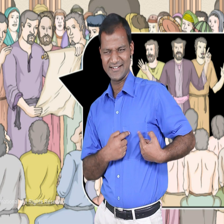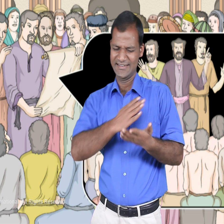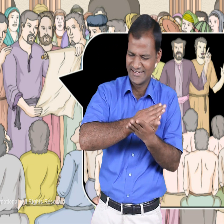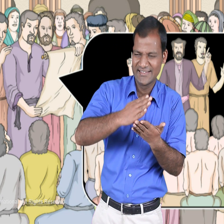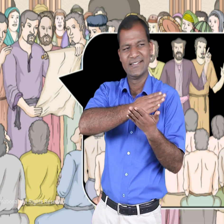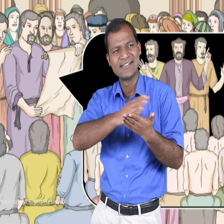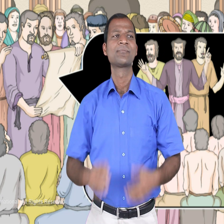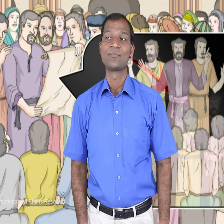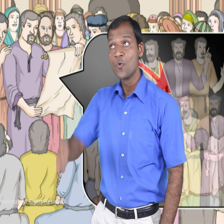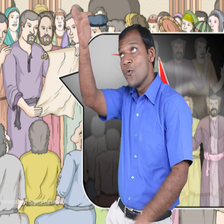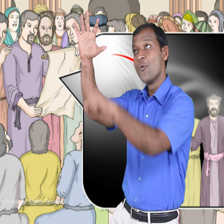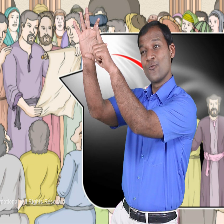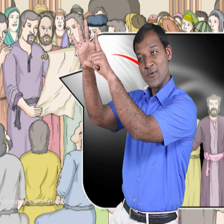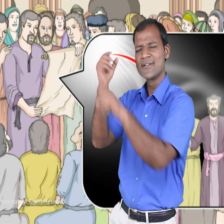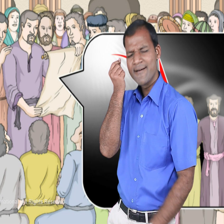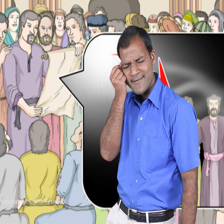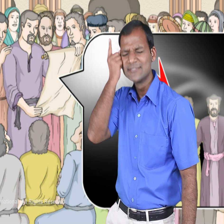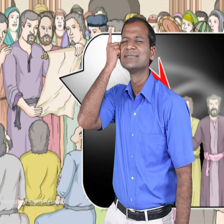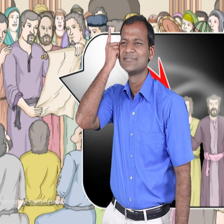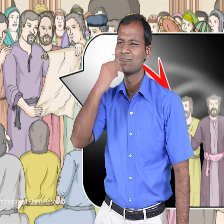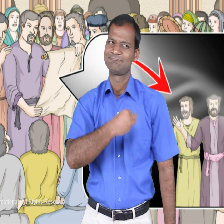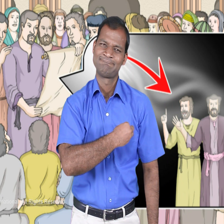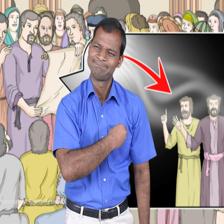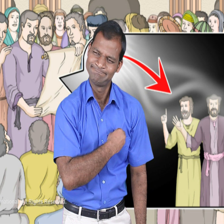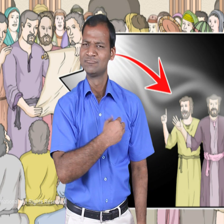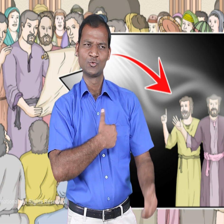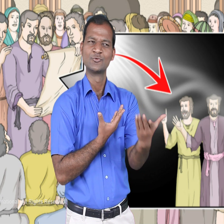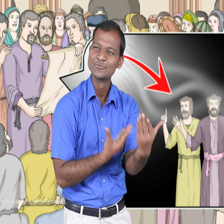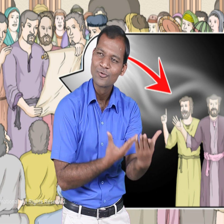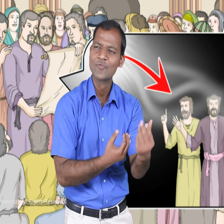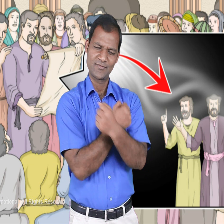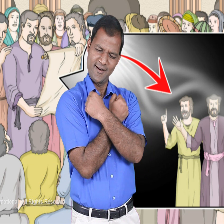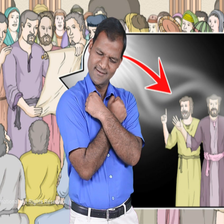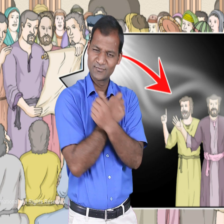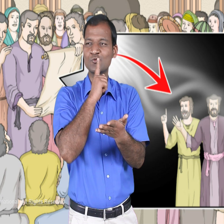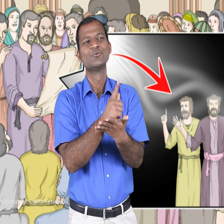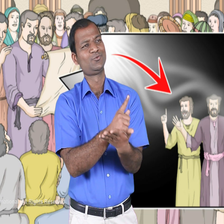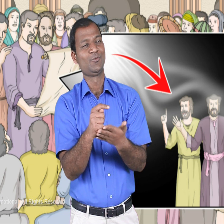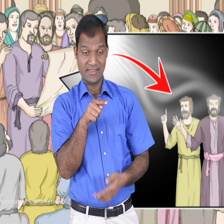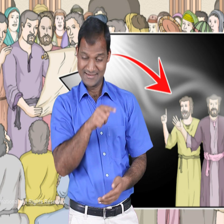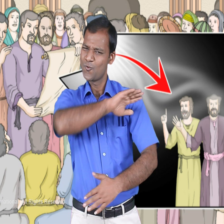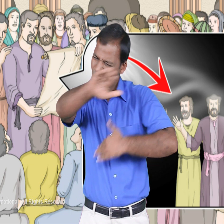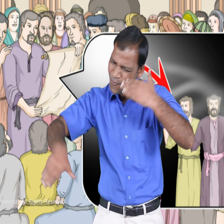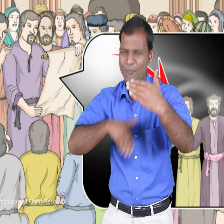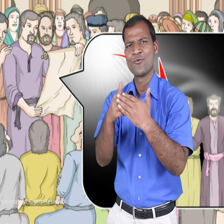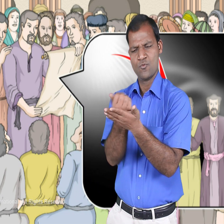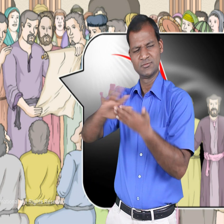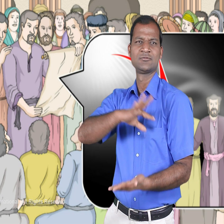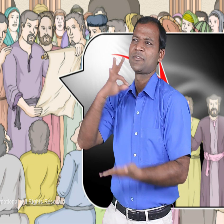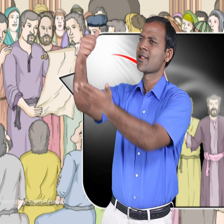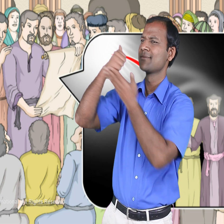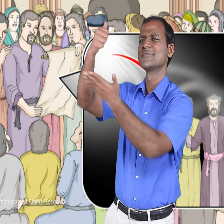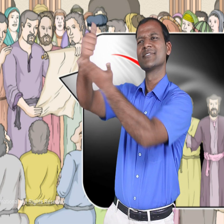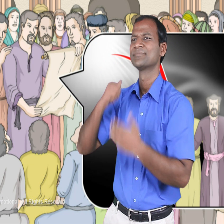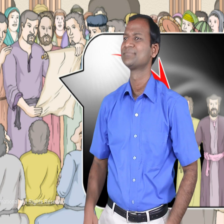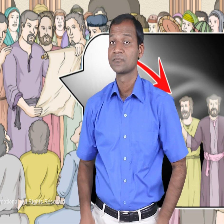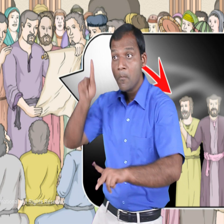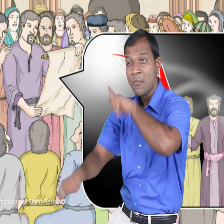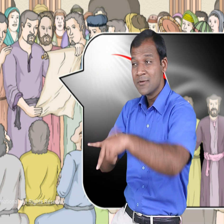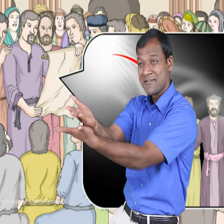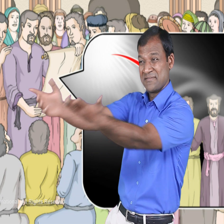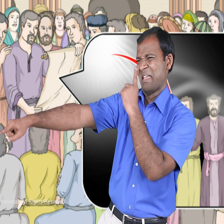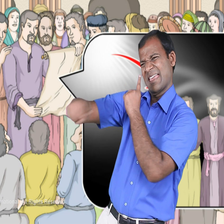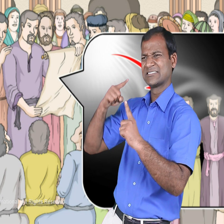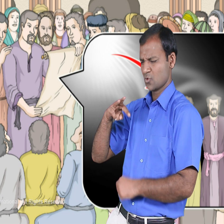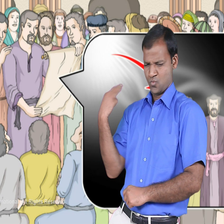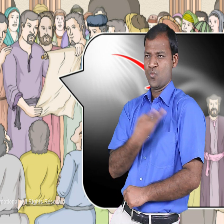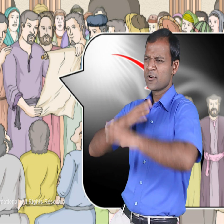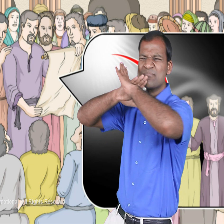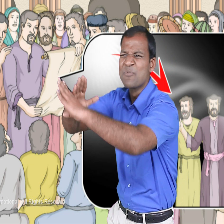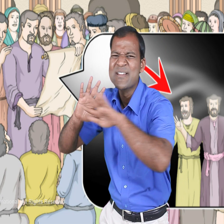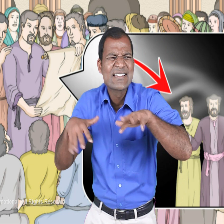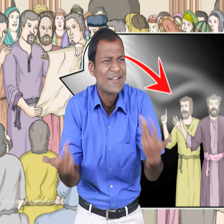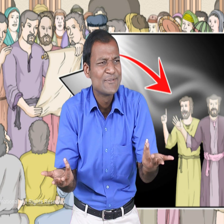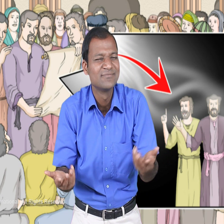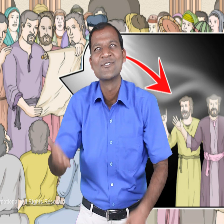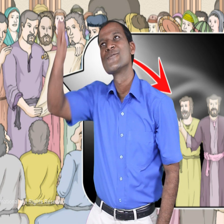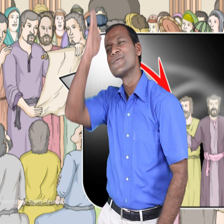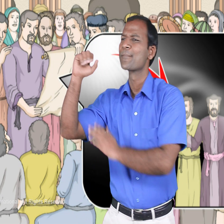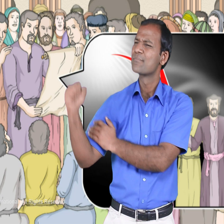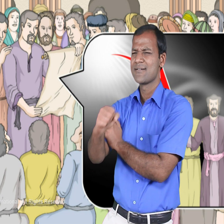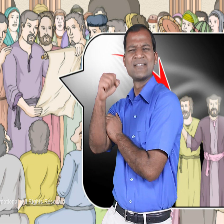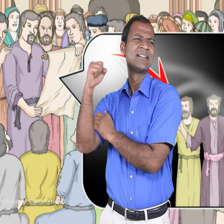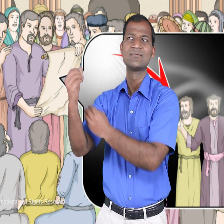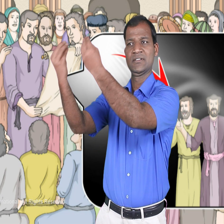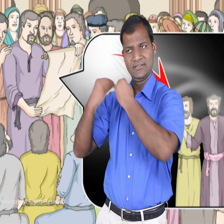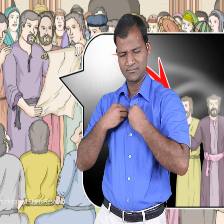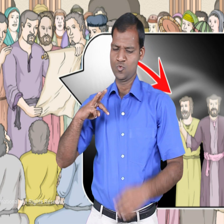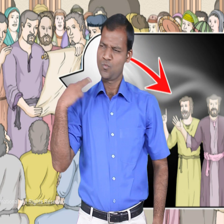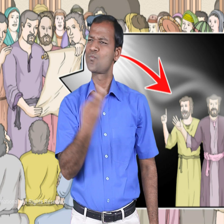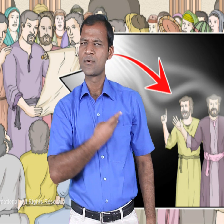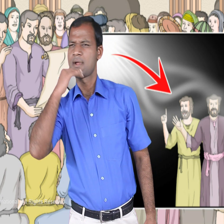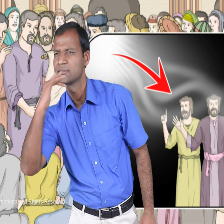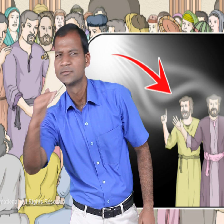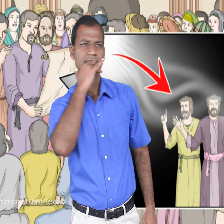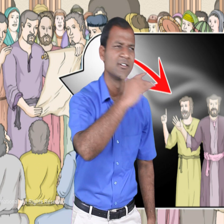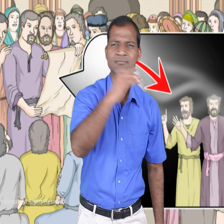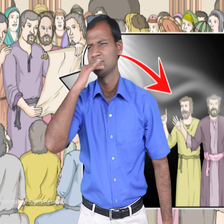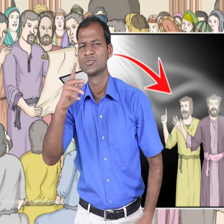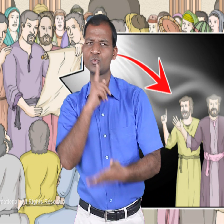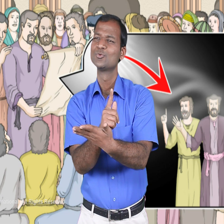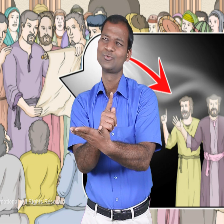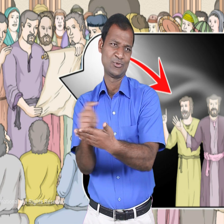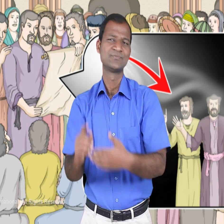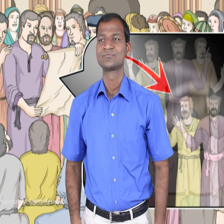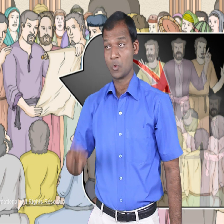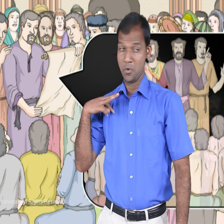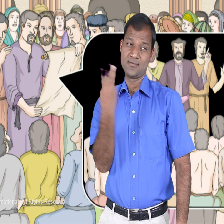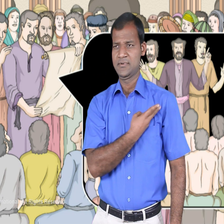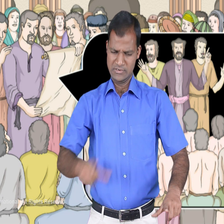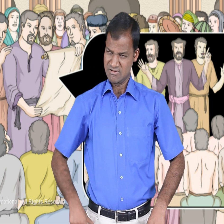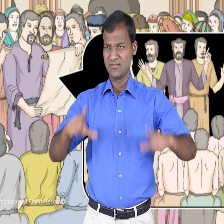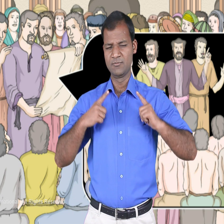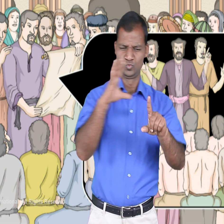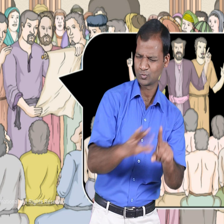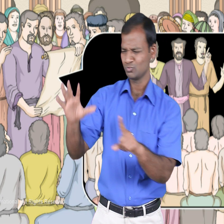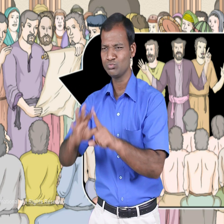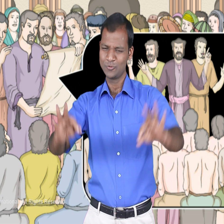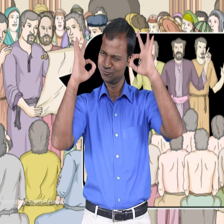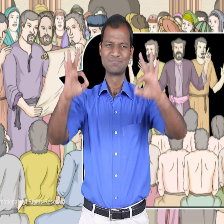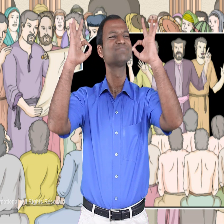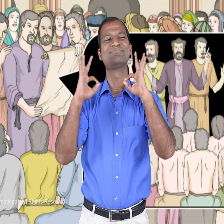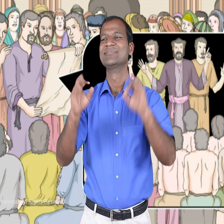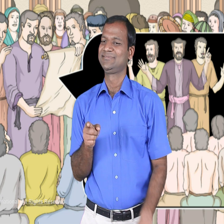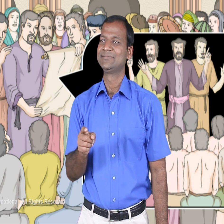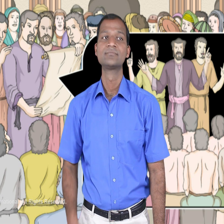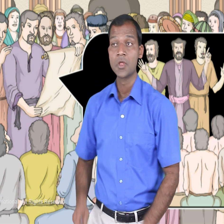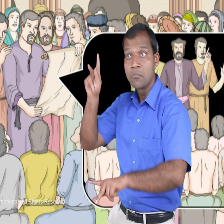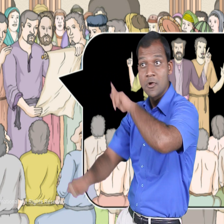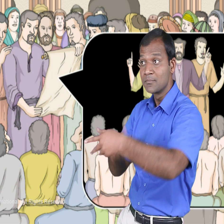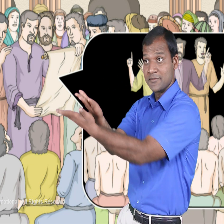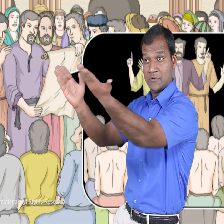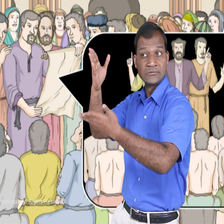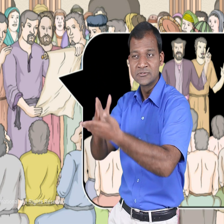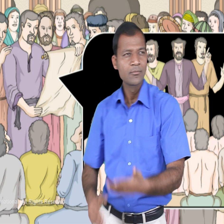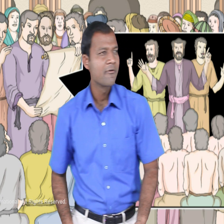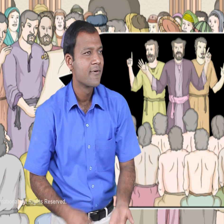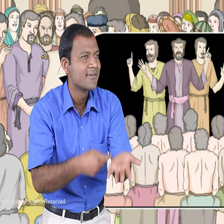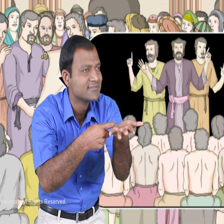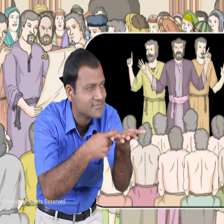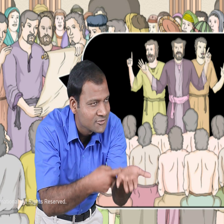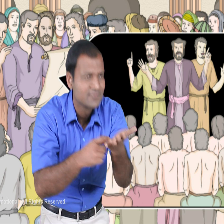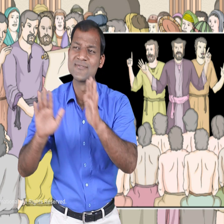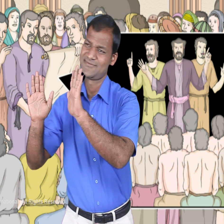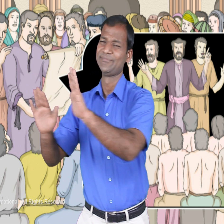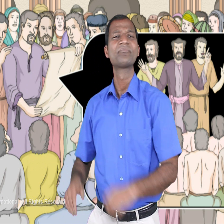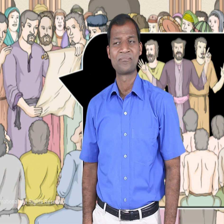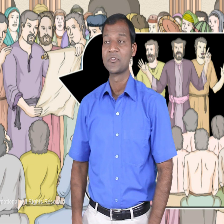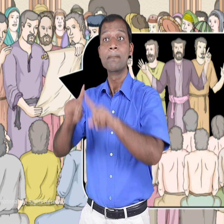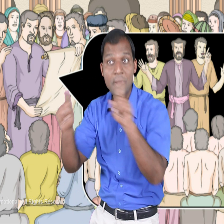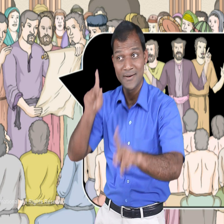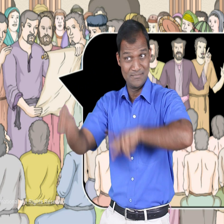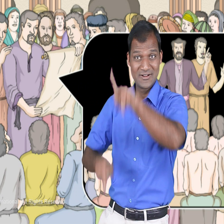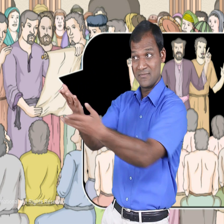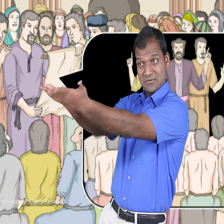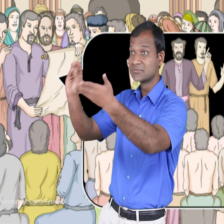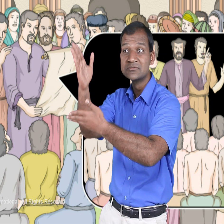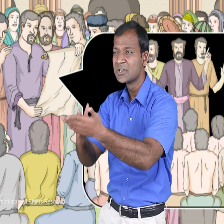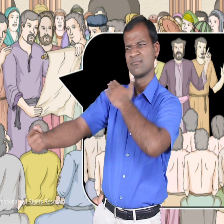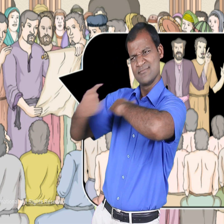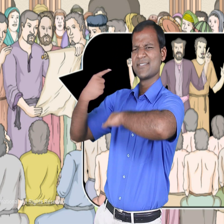in the Holy Spirit and in sincere love; in truthful speech and in the power of God;